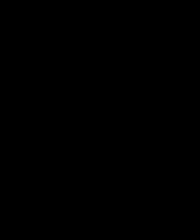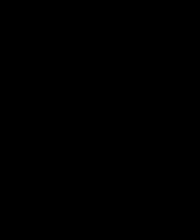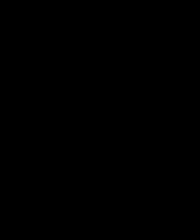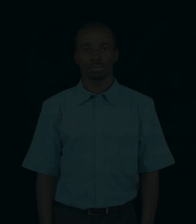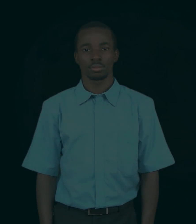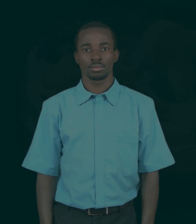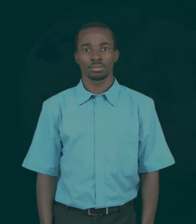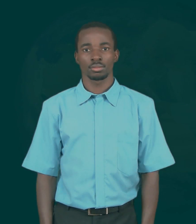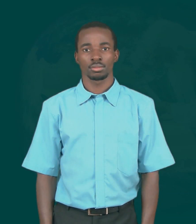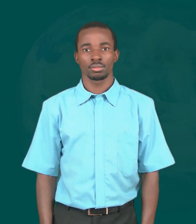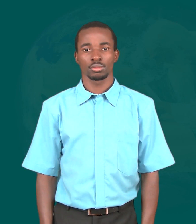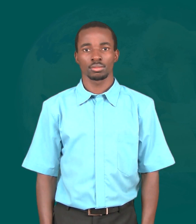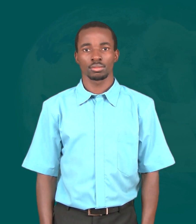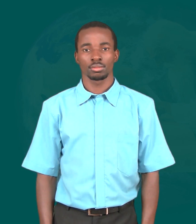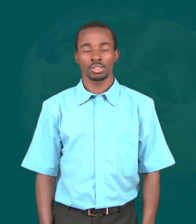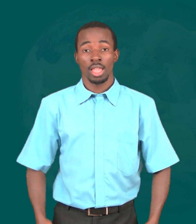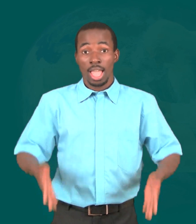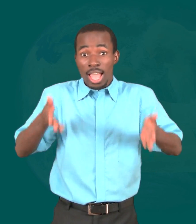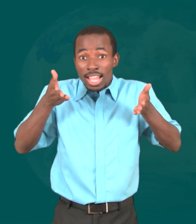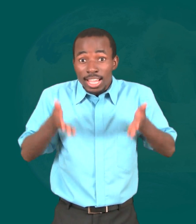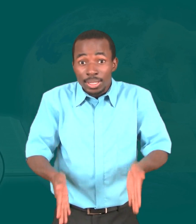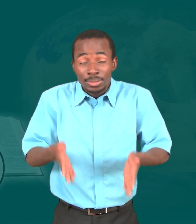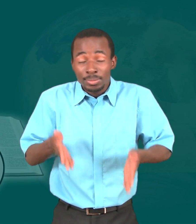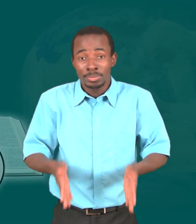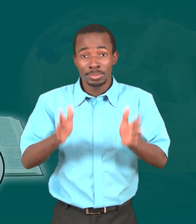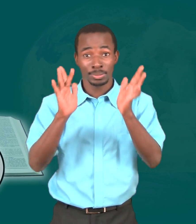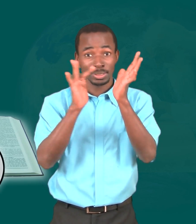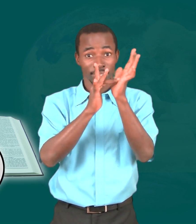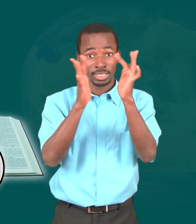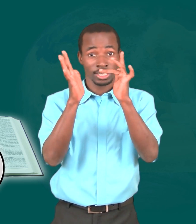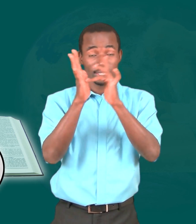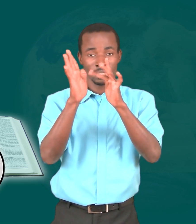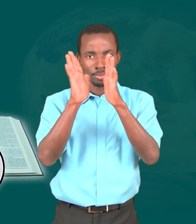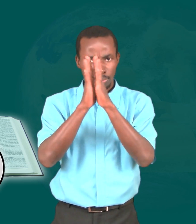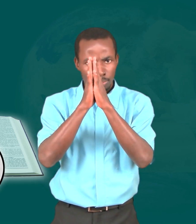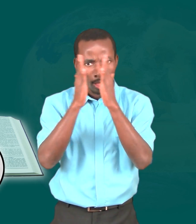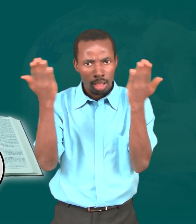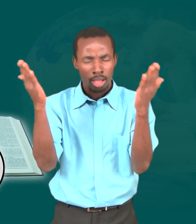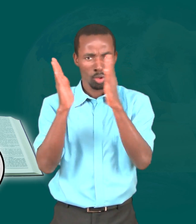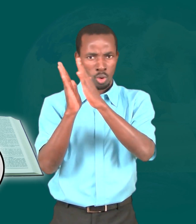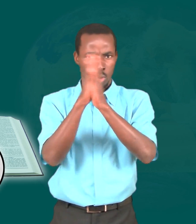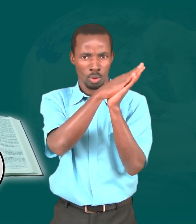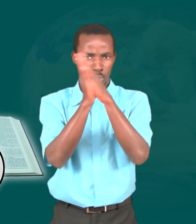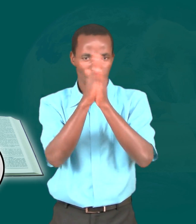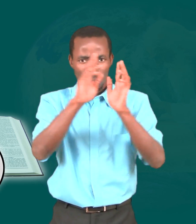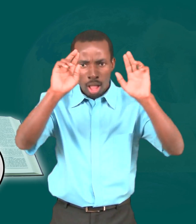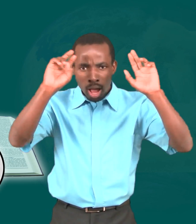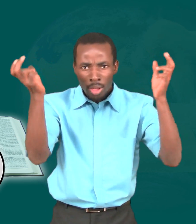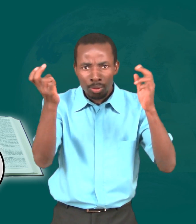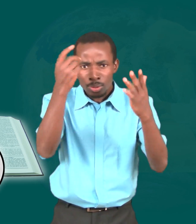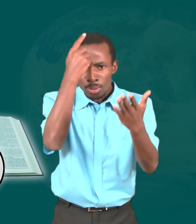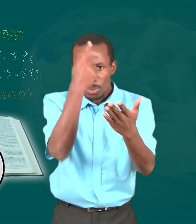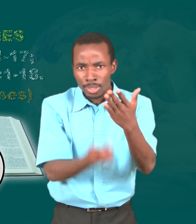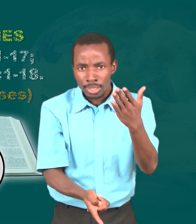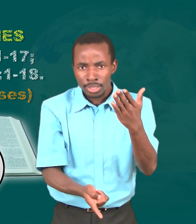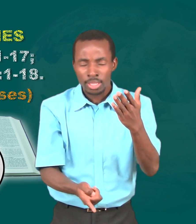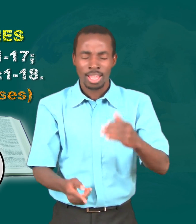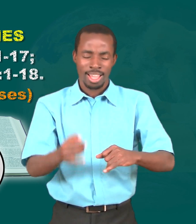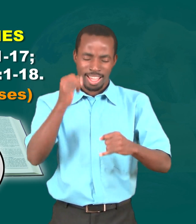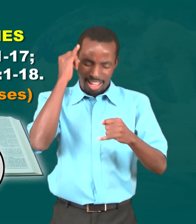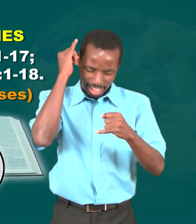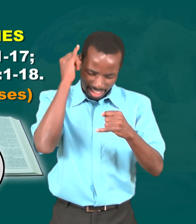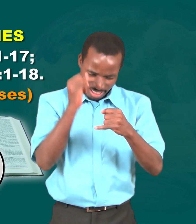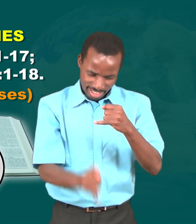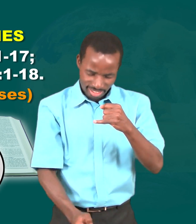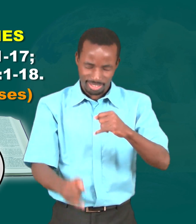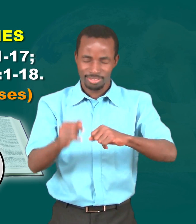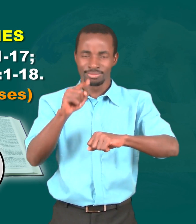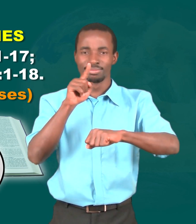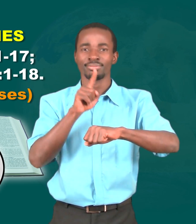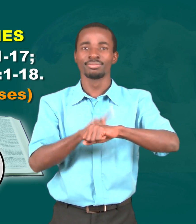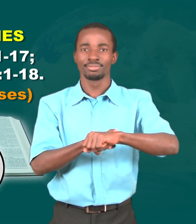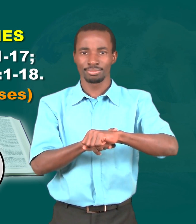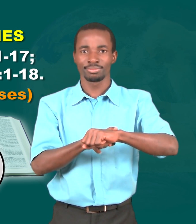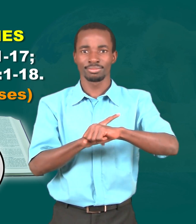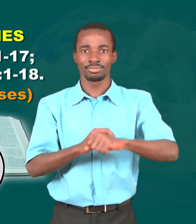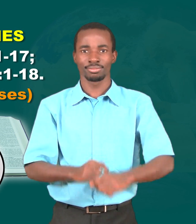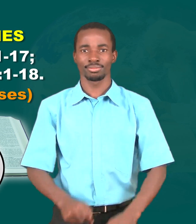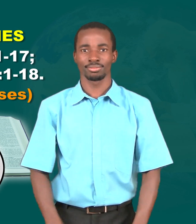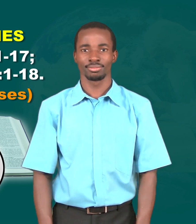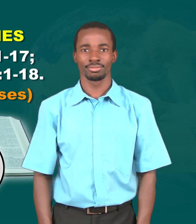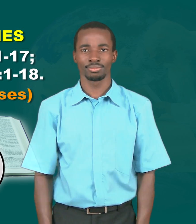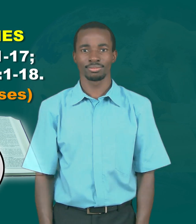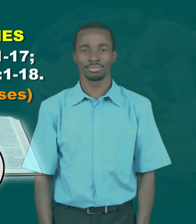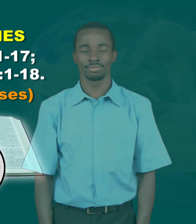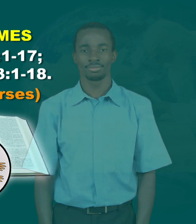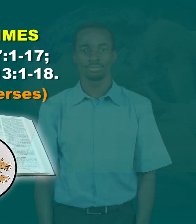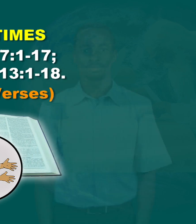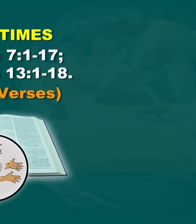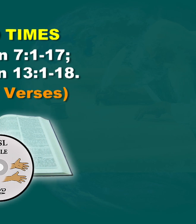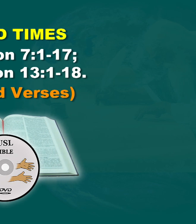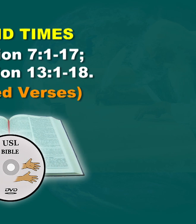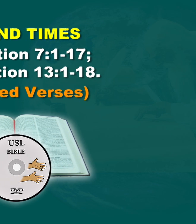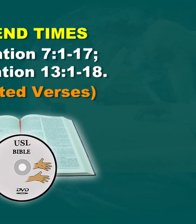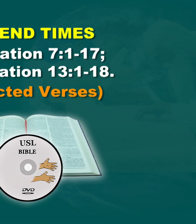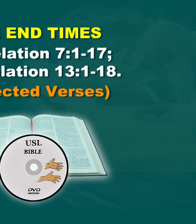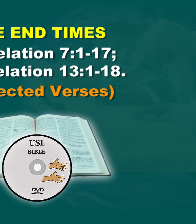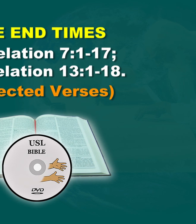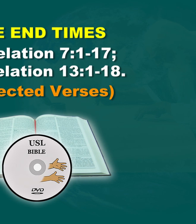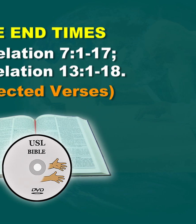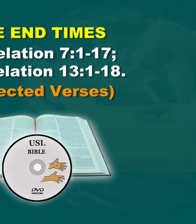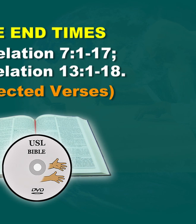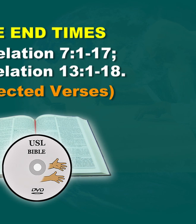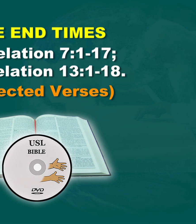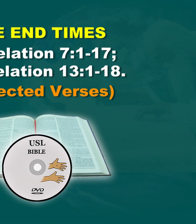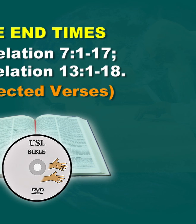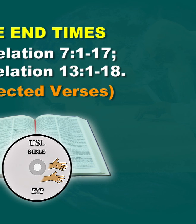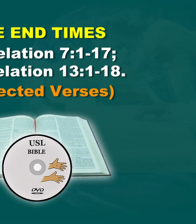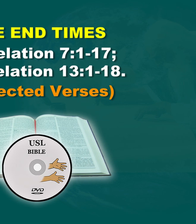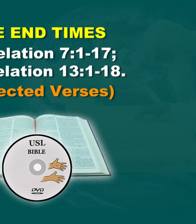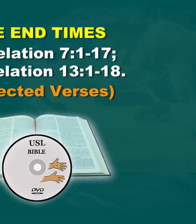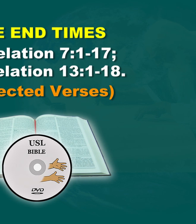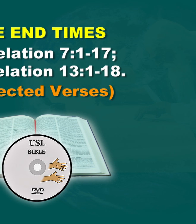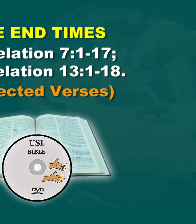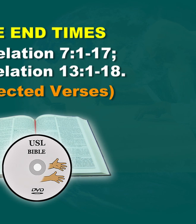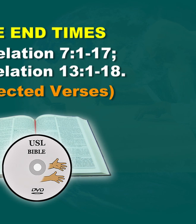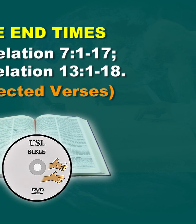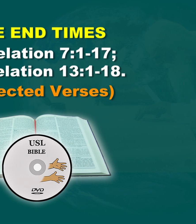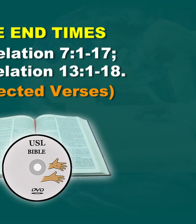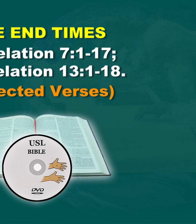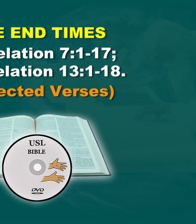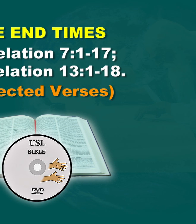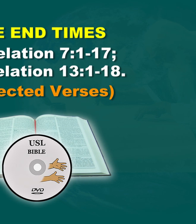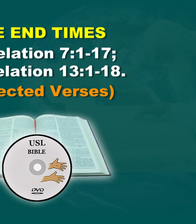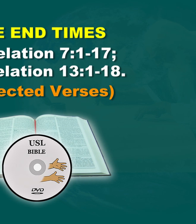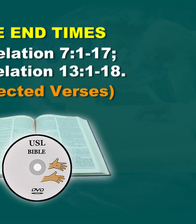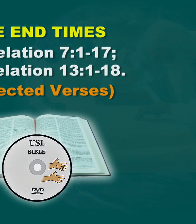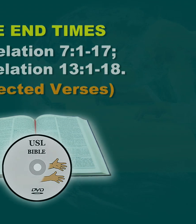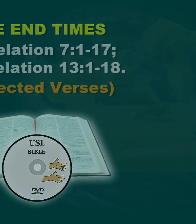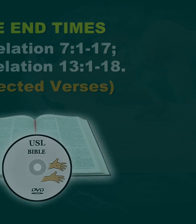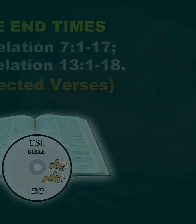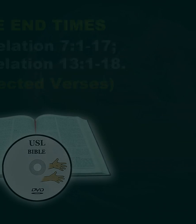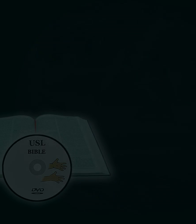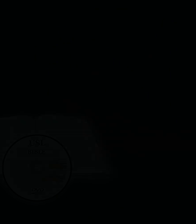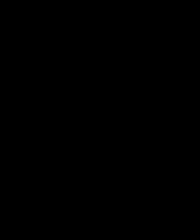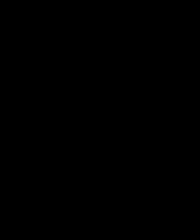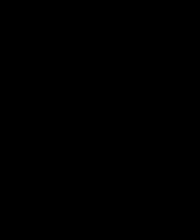The end times